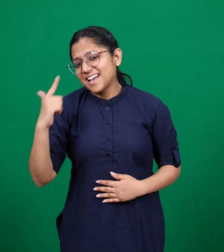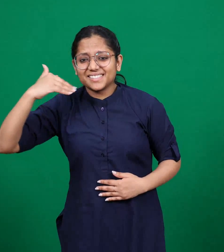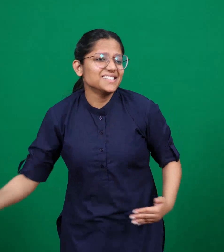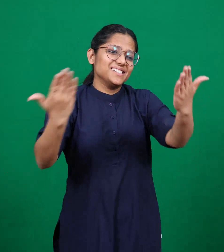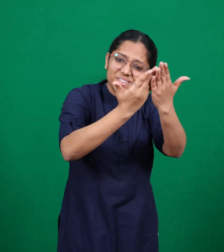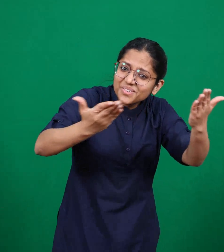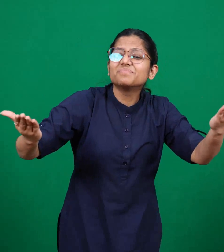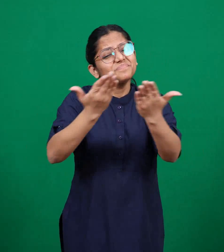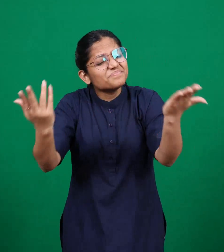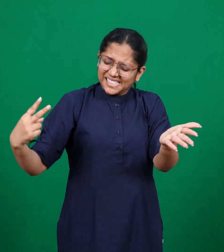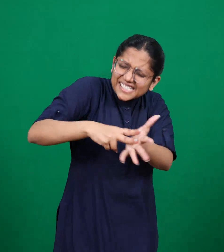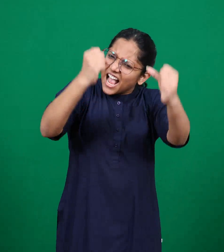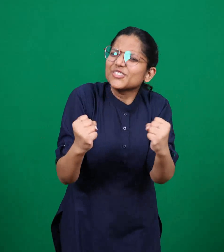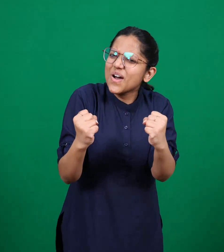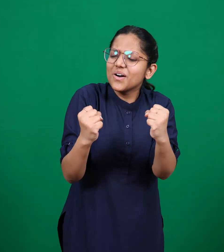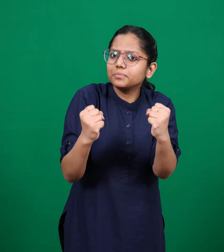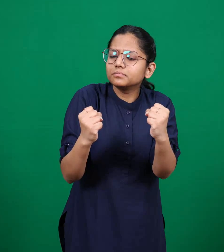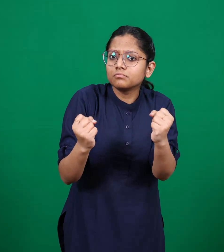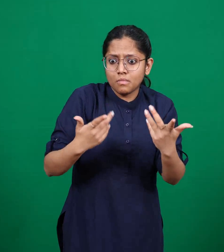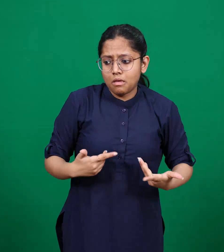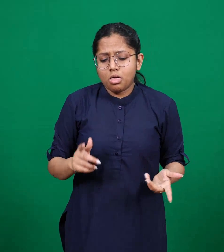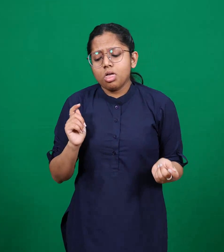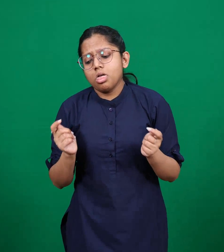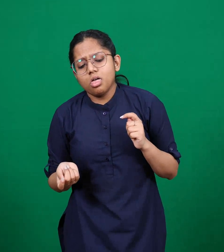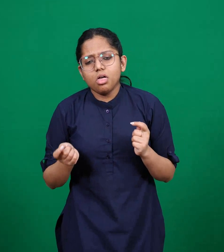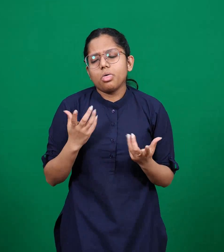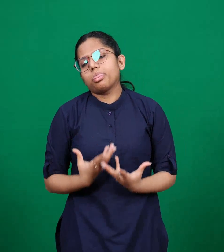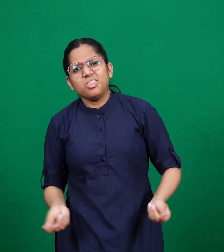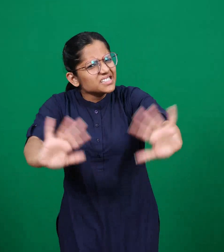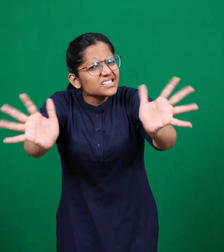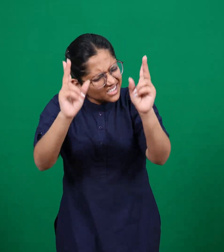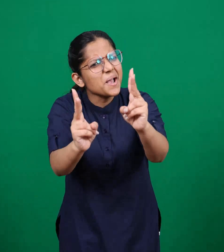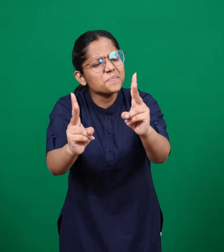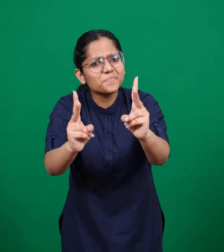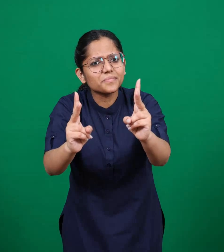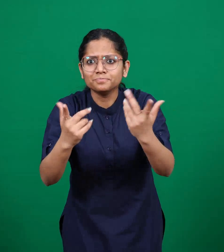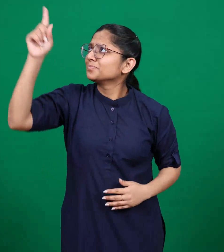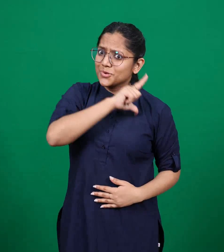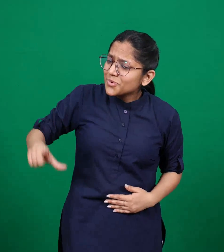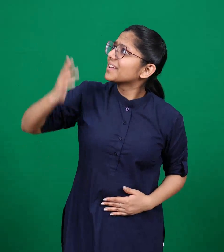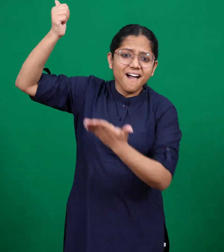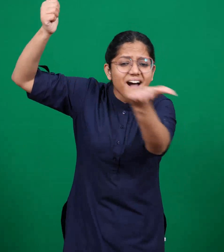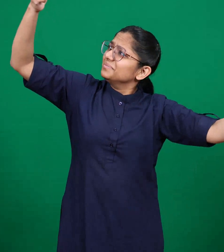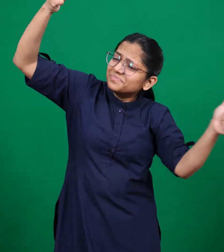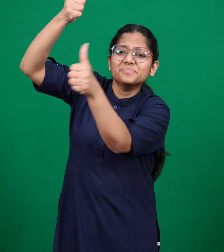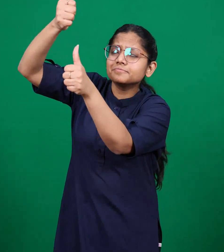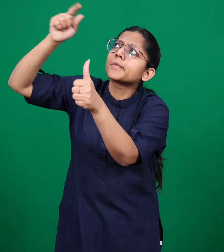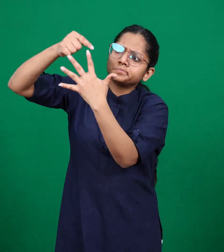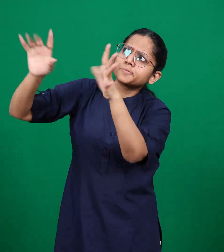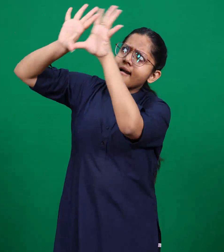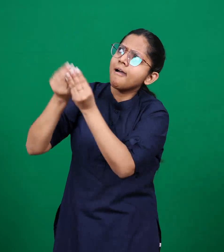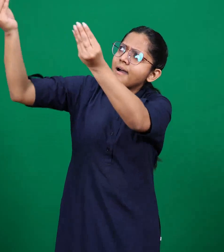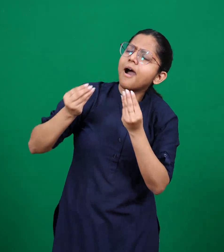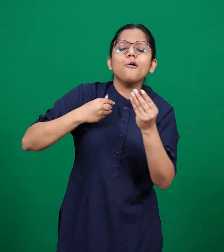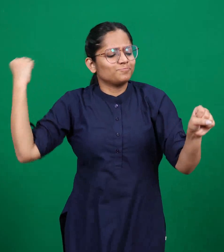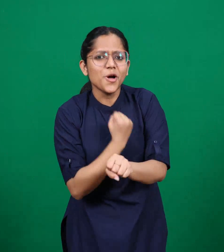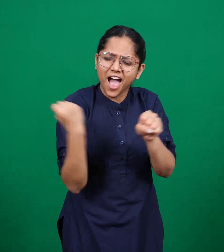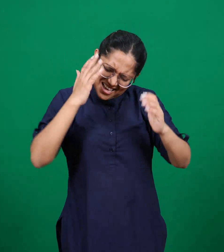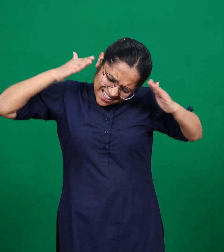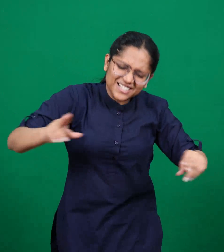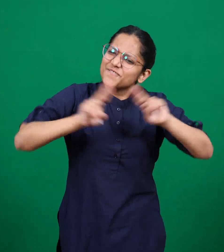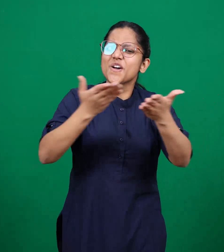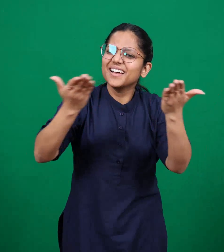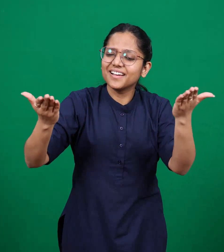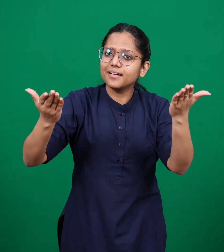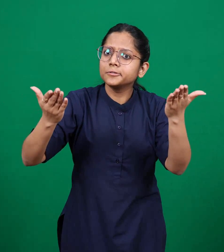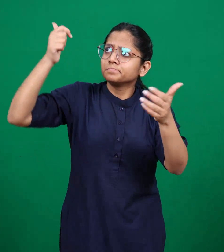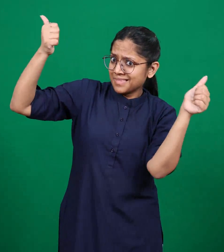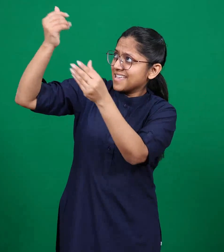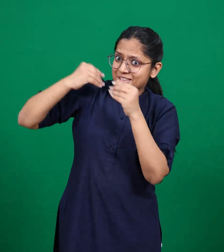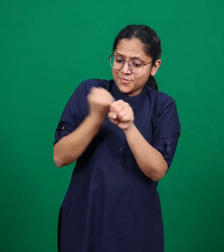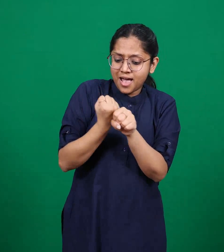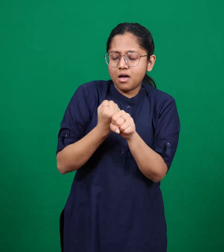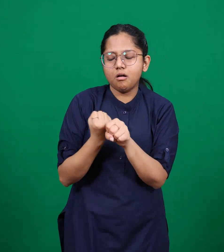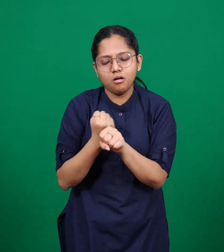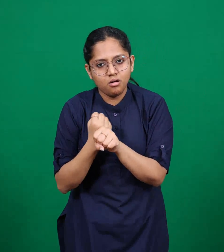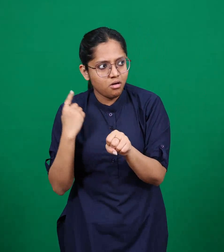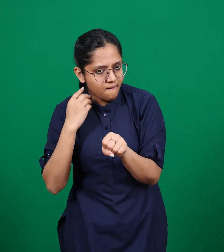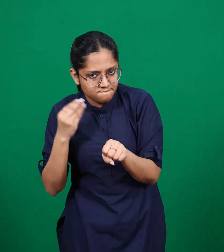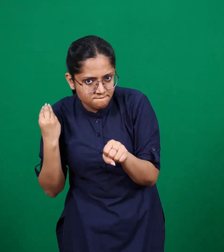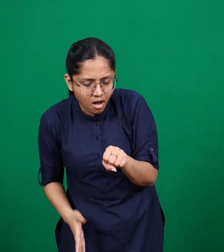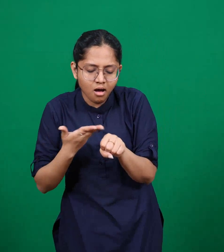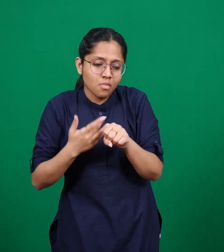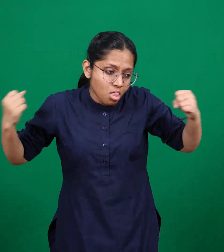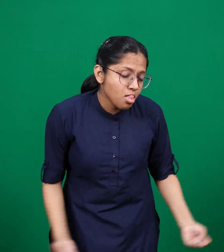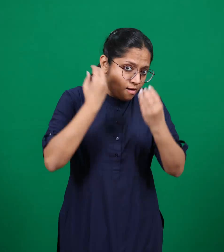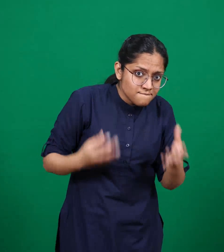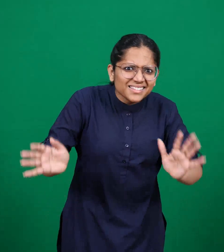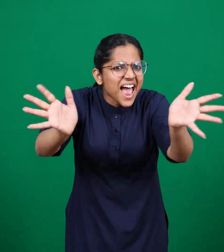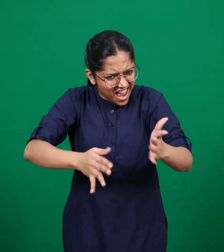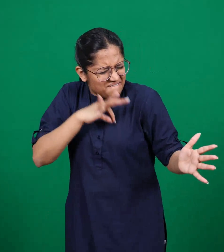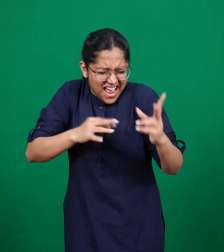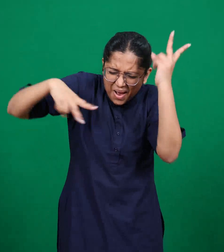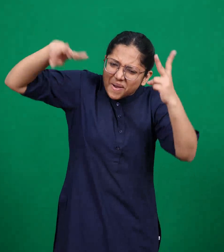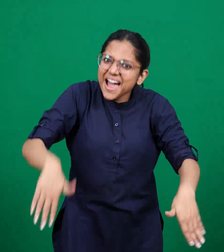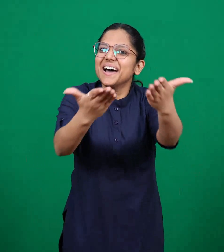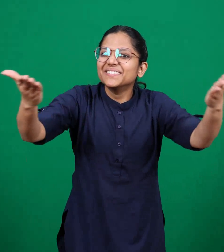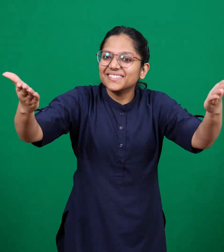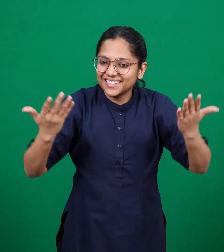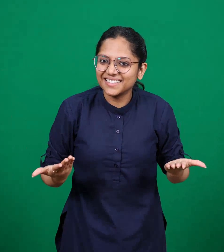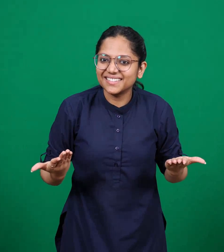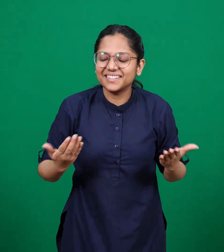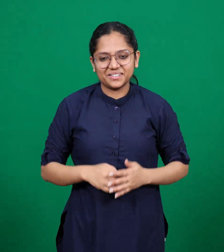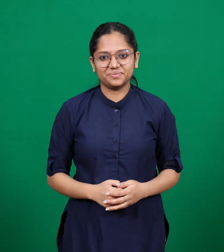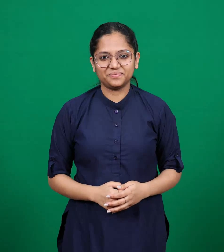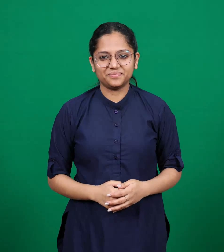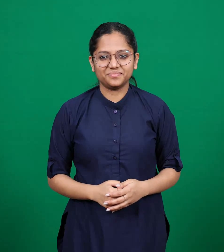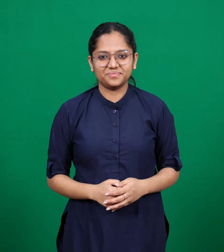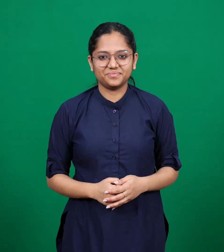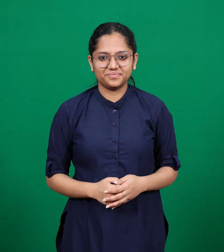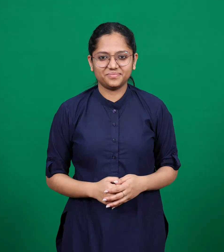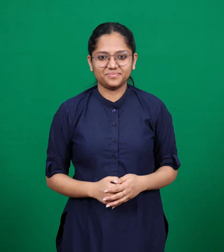Always excel in the work of the Lord, because you know that your labor in the Lord is not in vain.